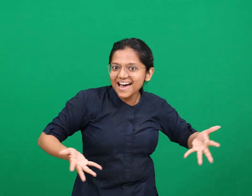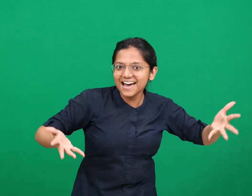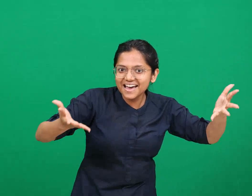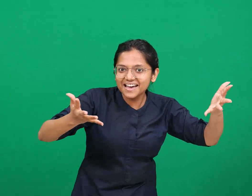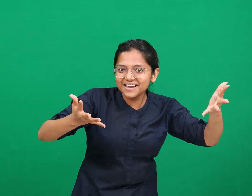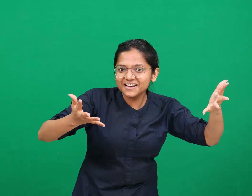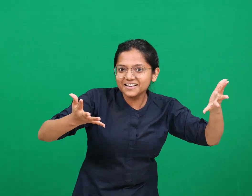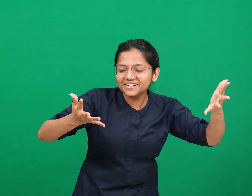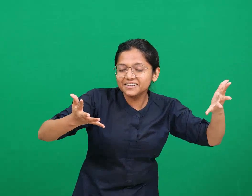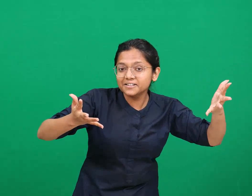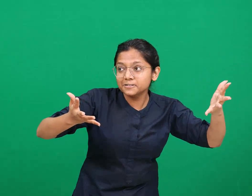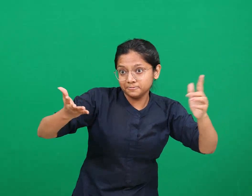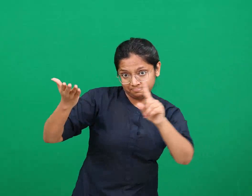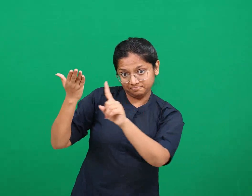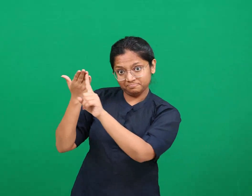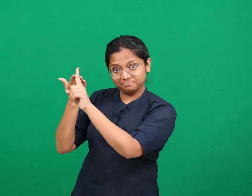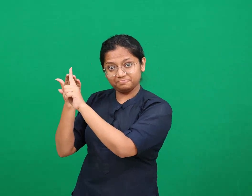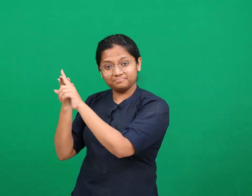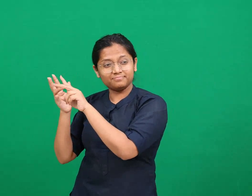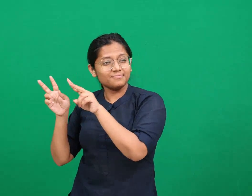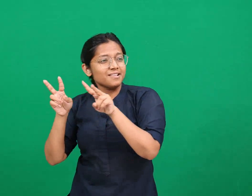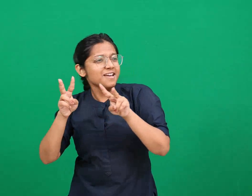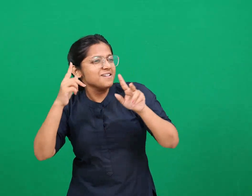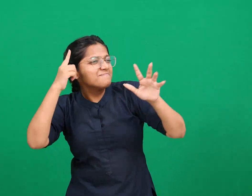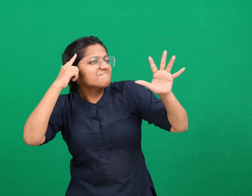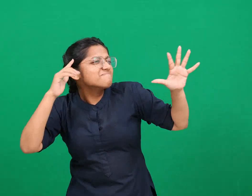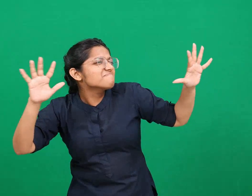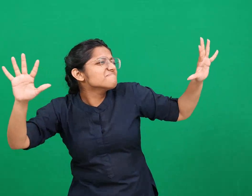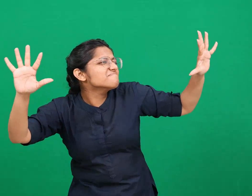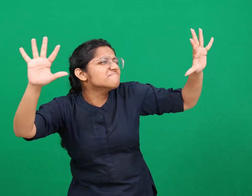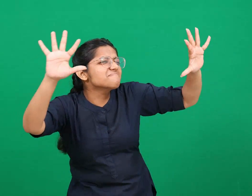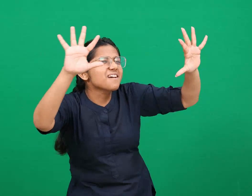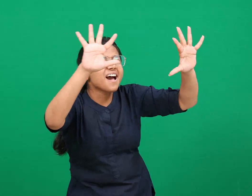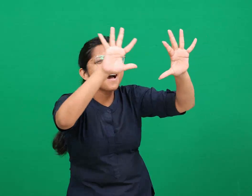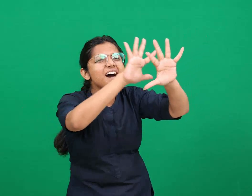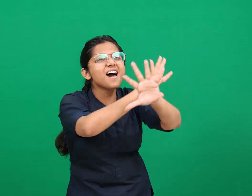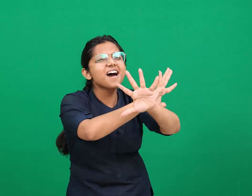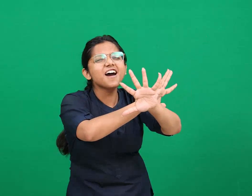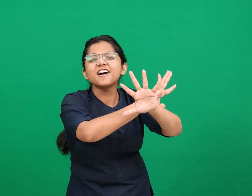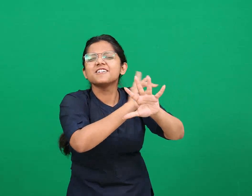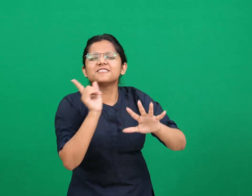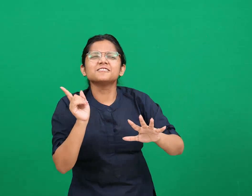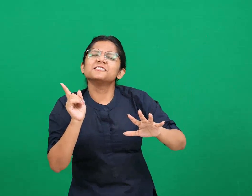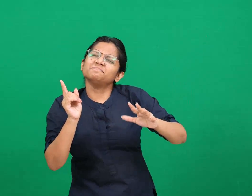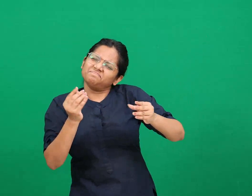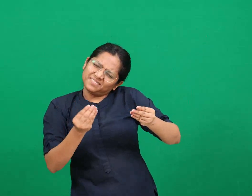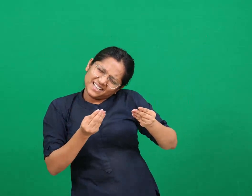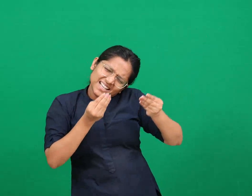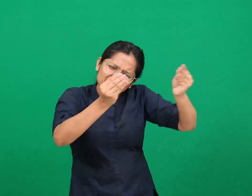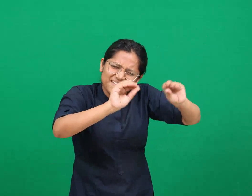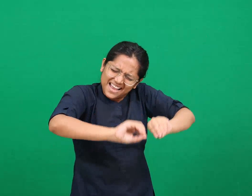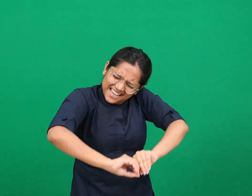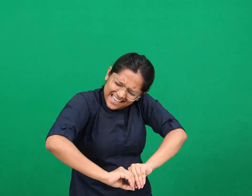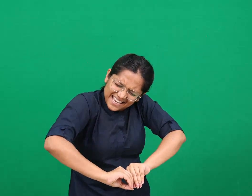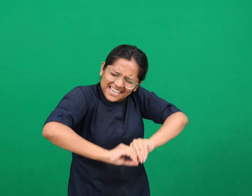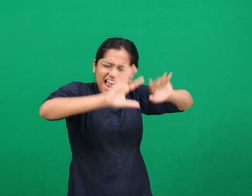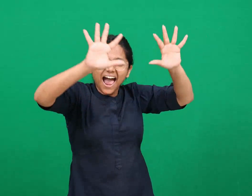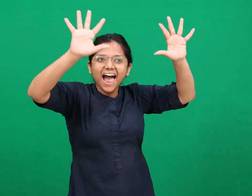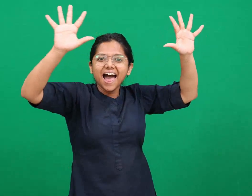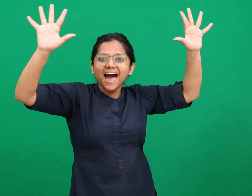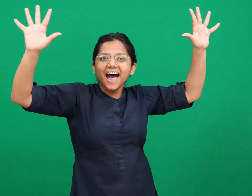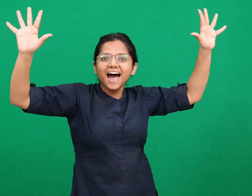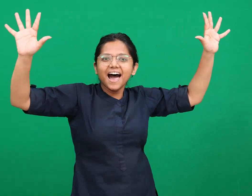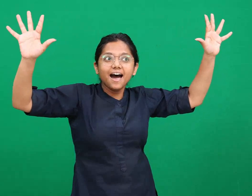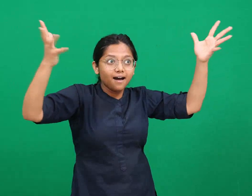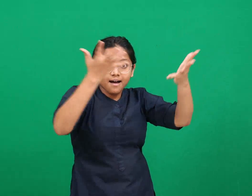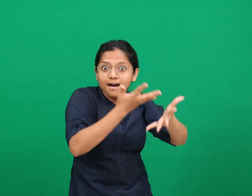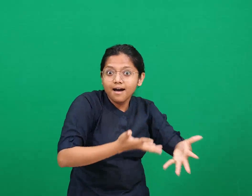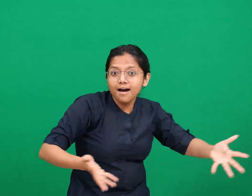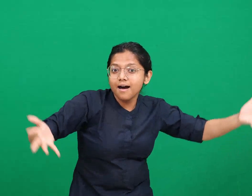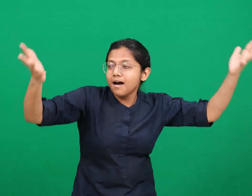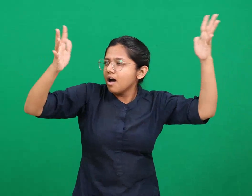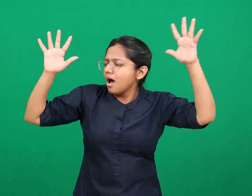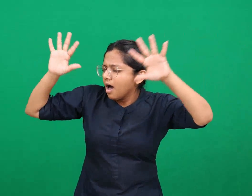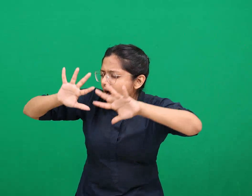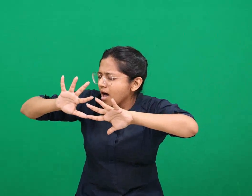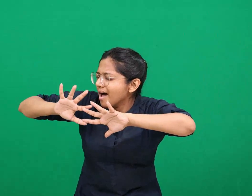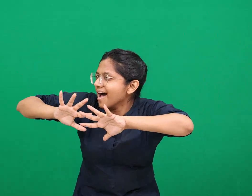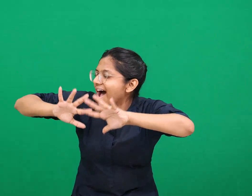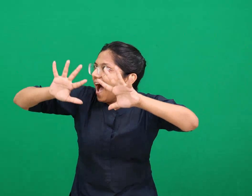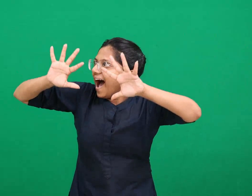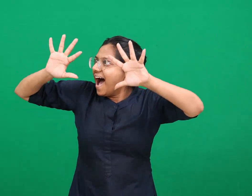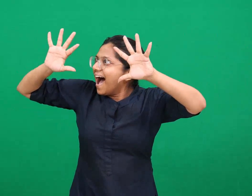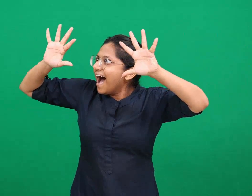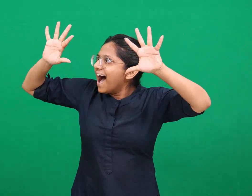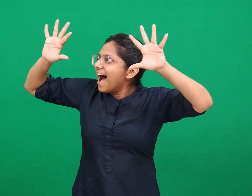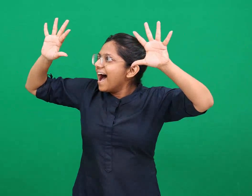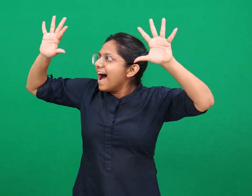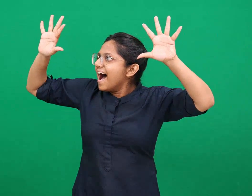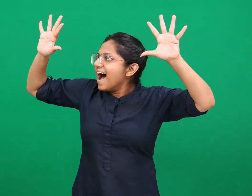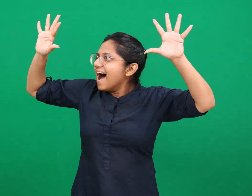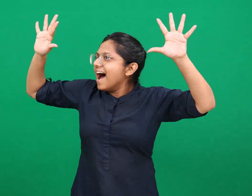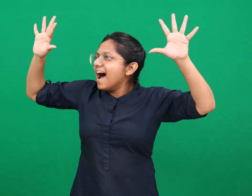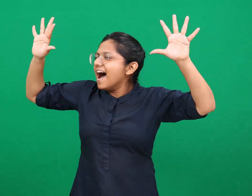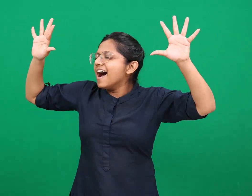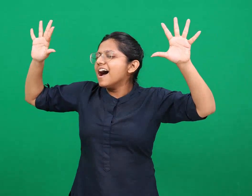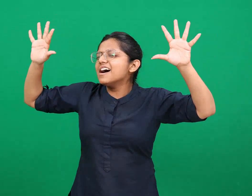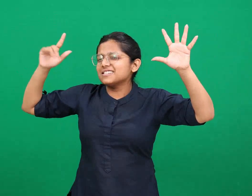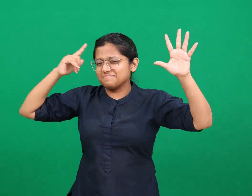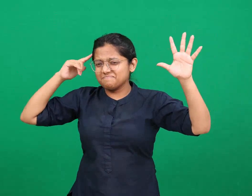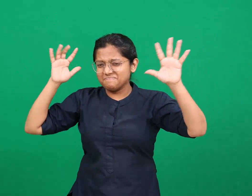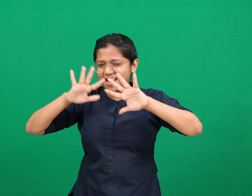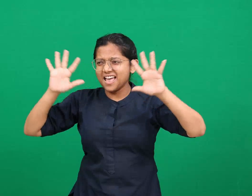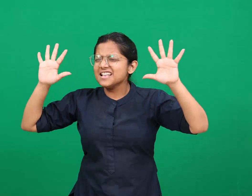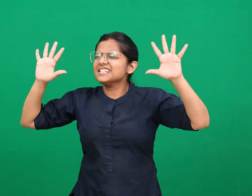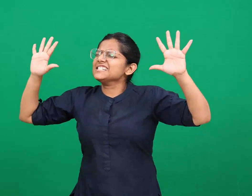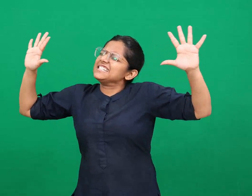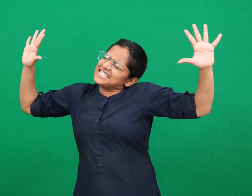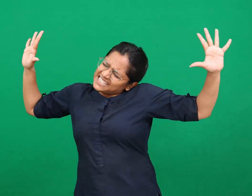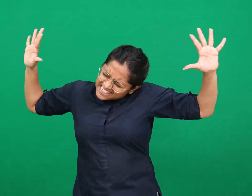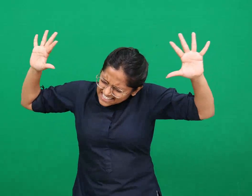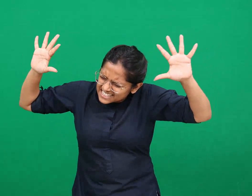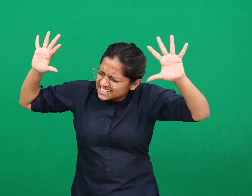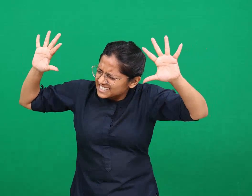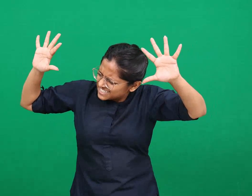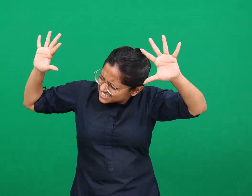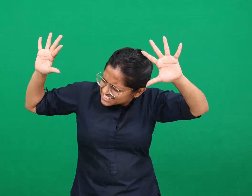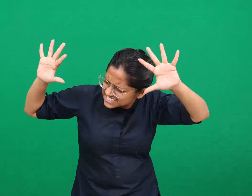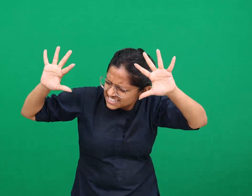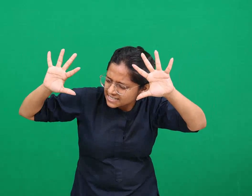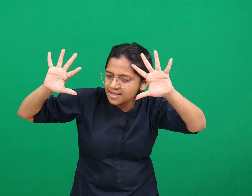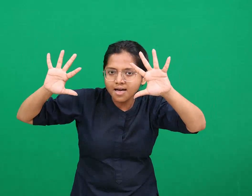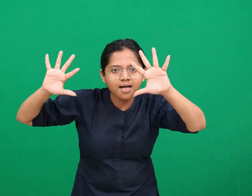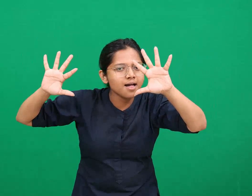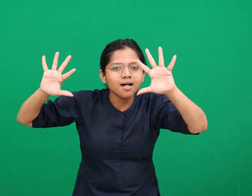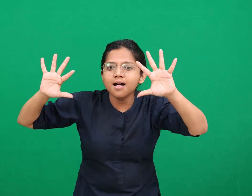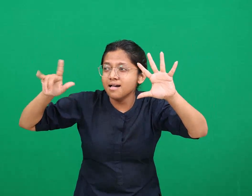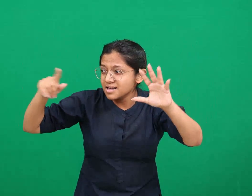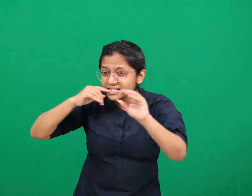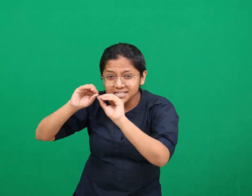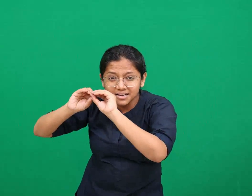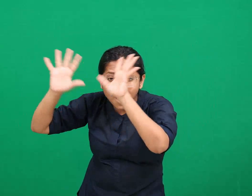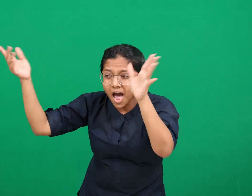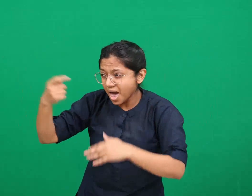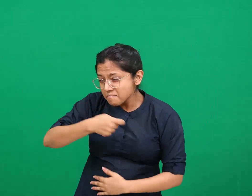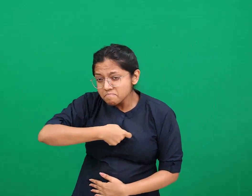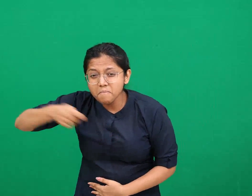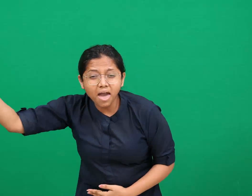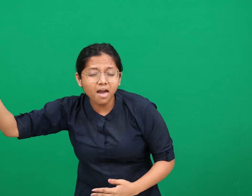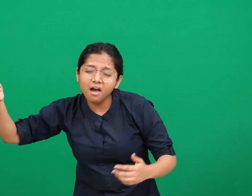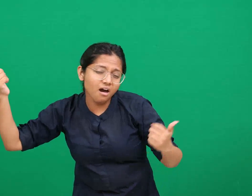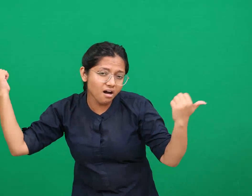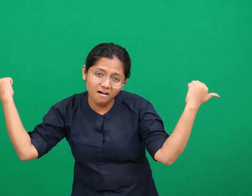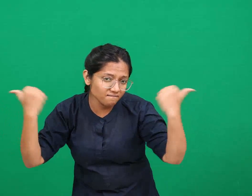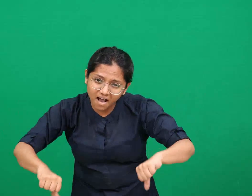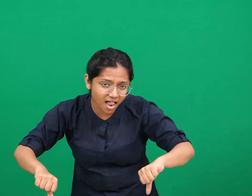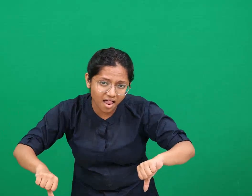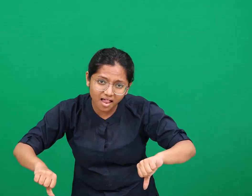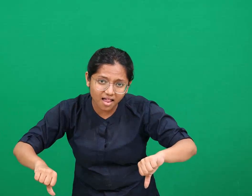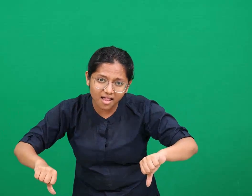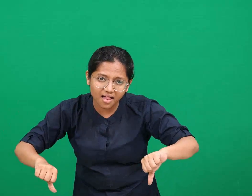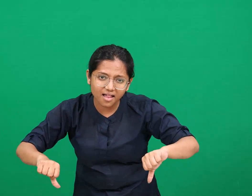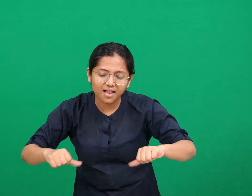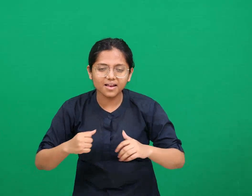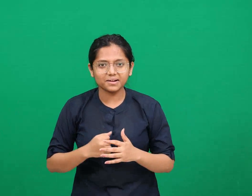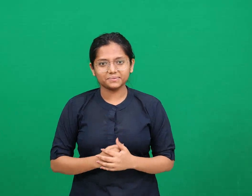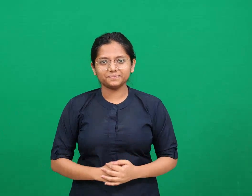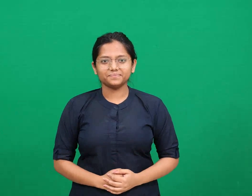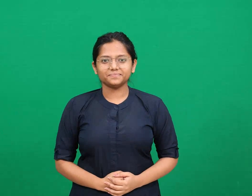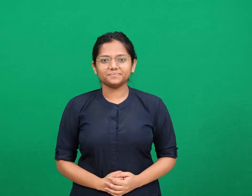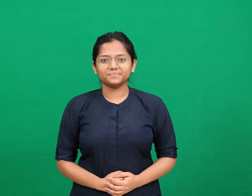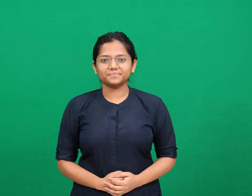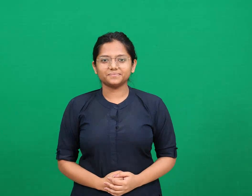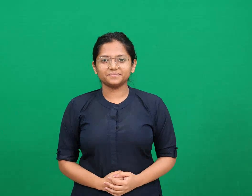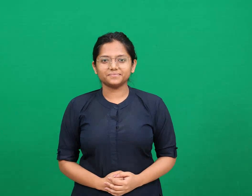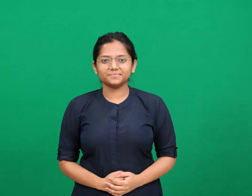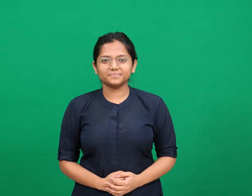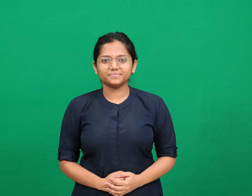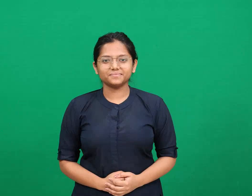The Light shines in the darkness, and the darkness has not overcome it.